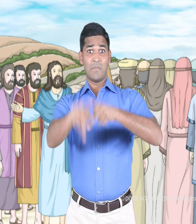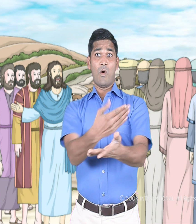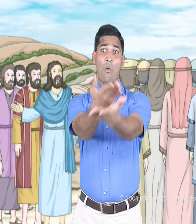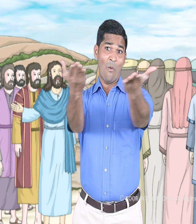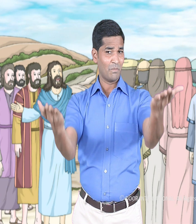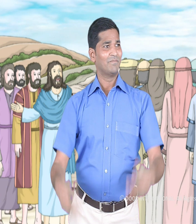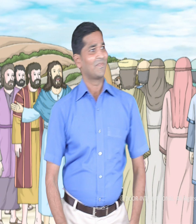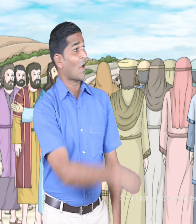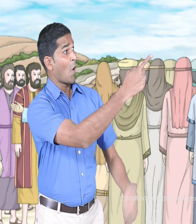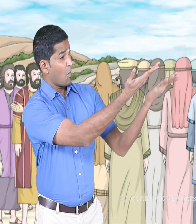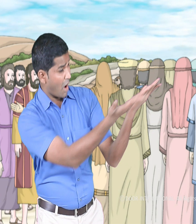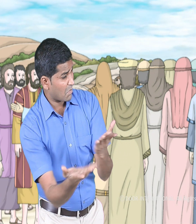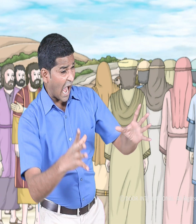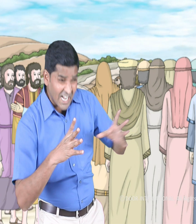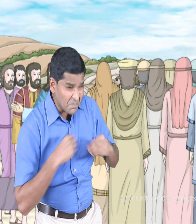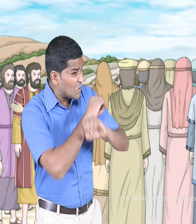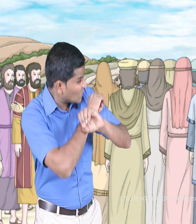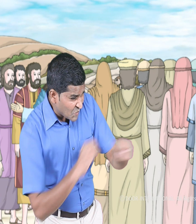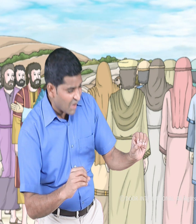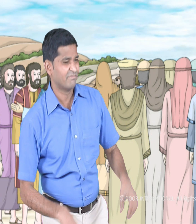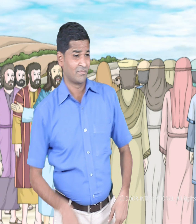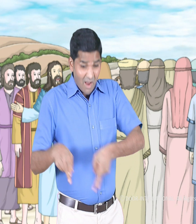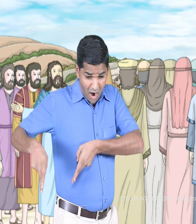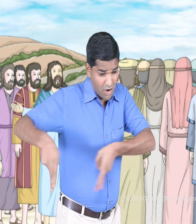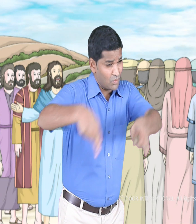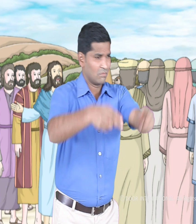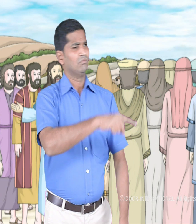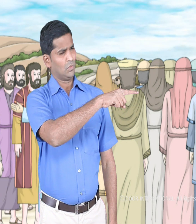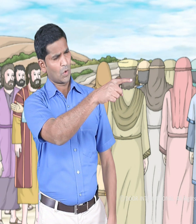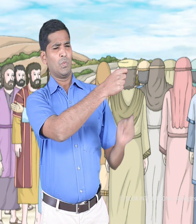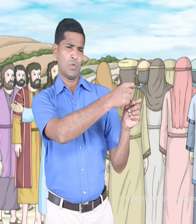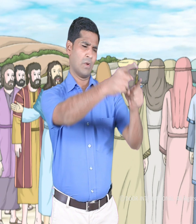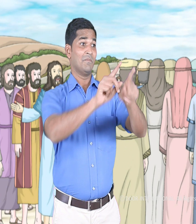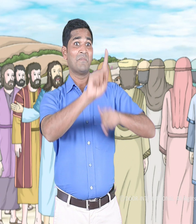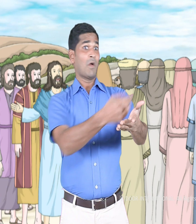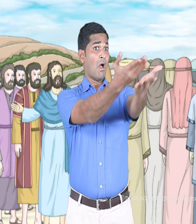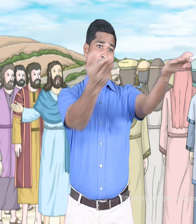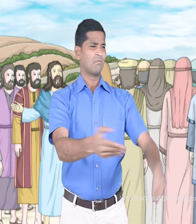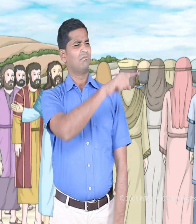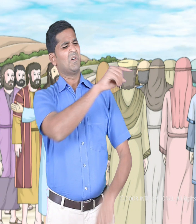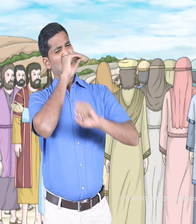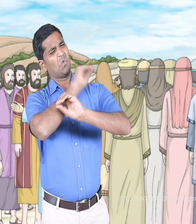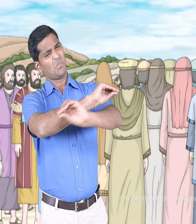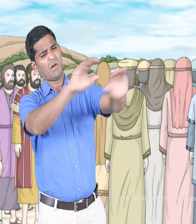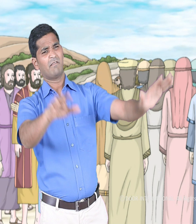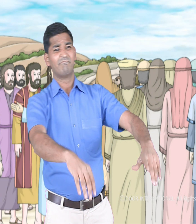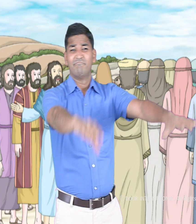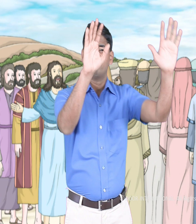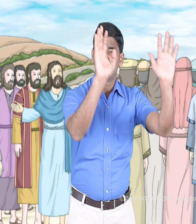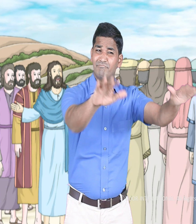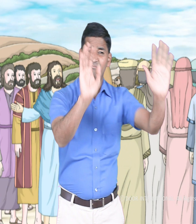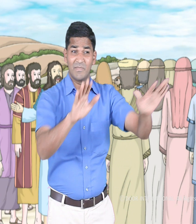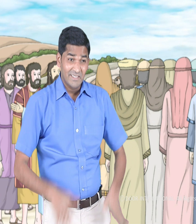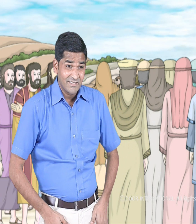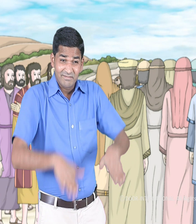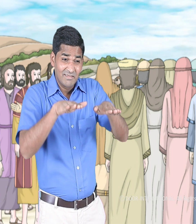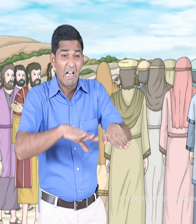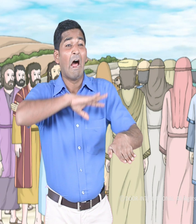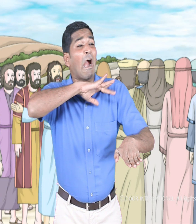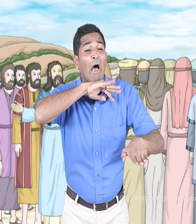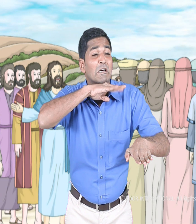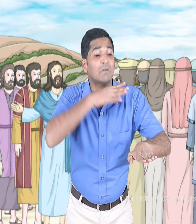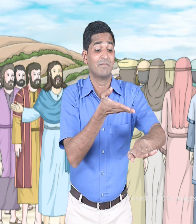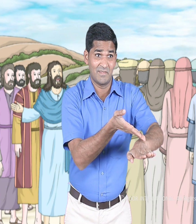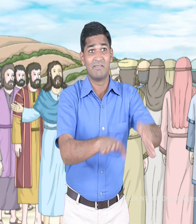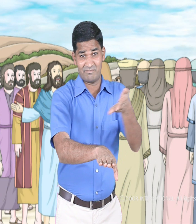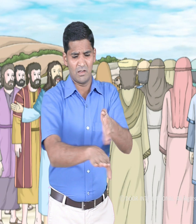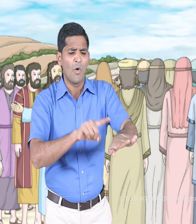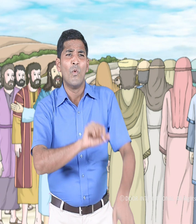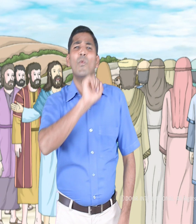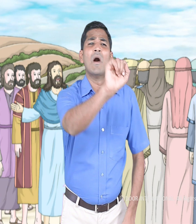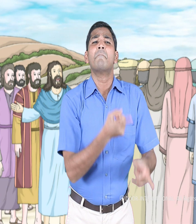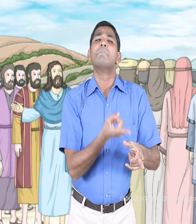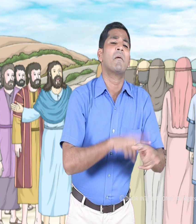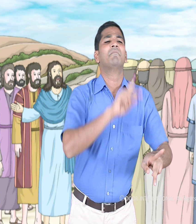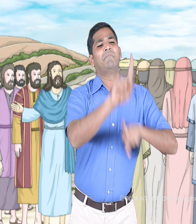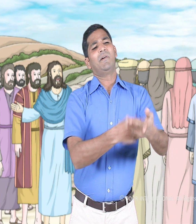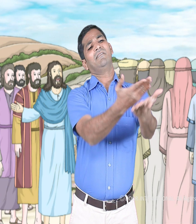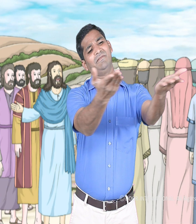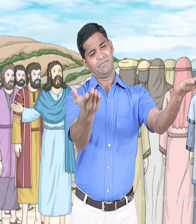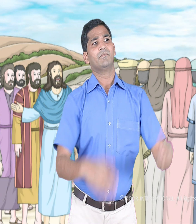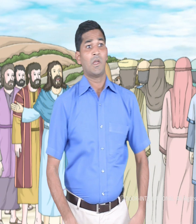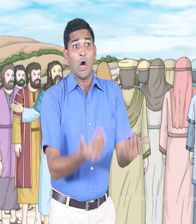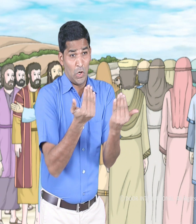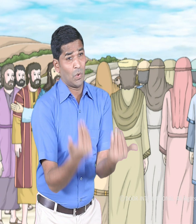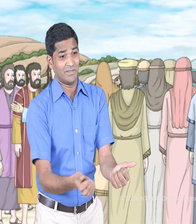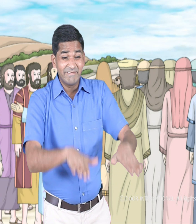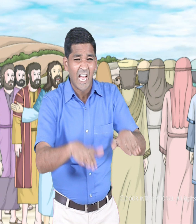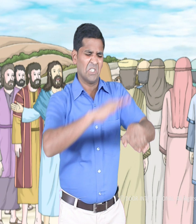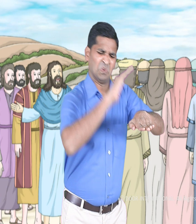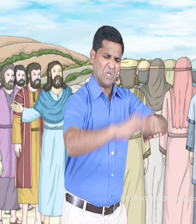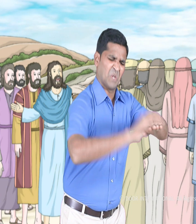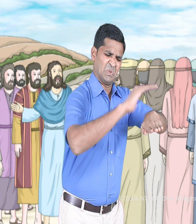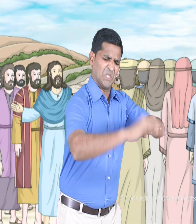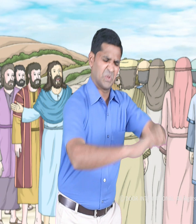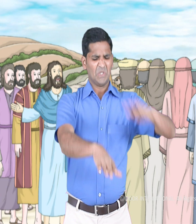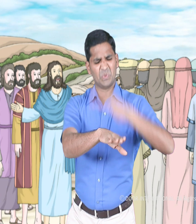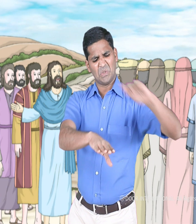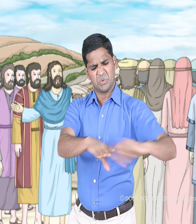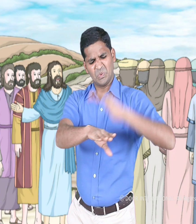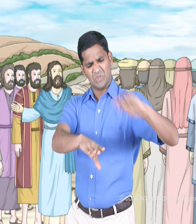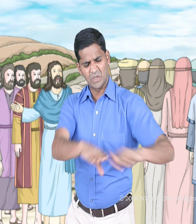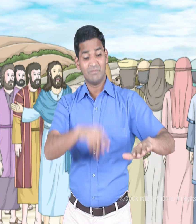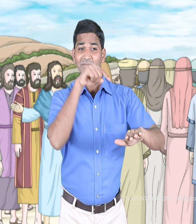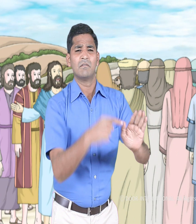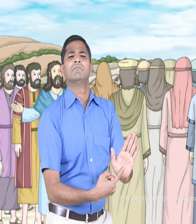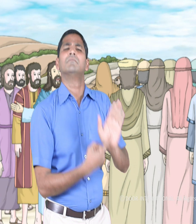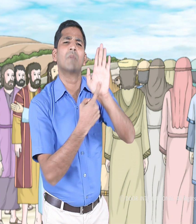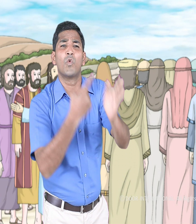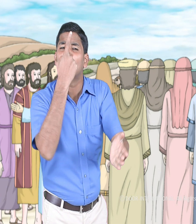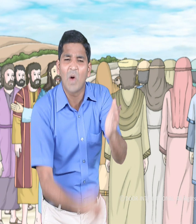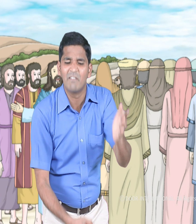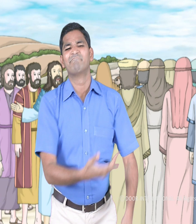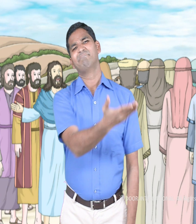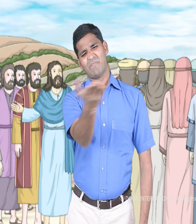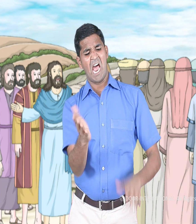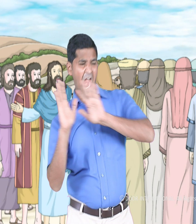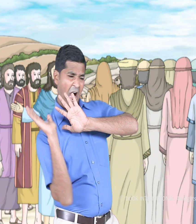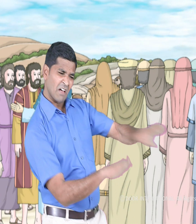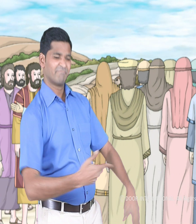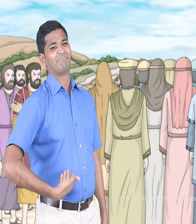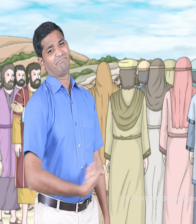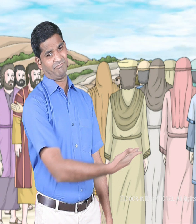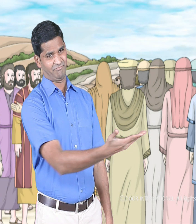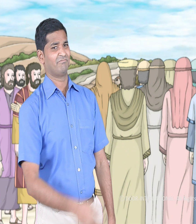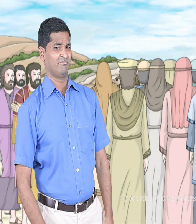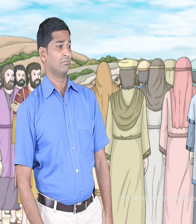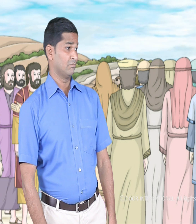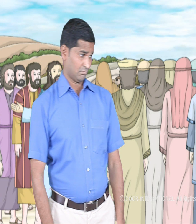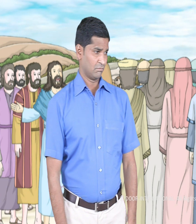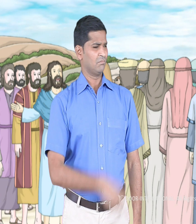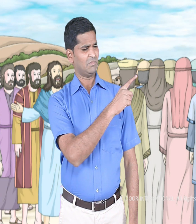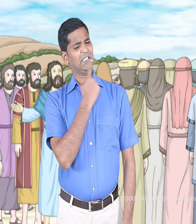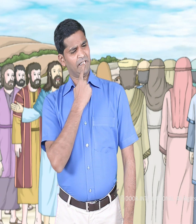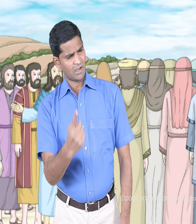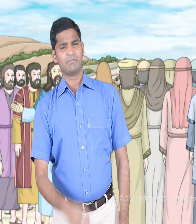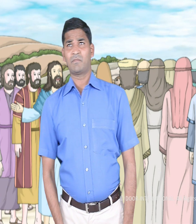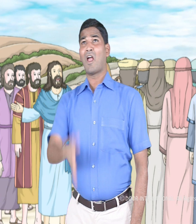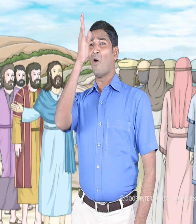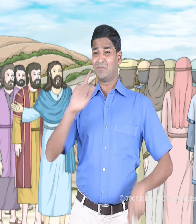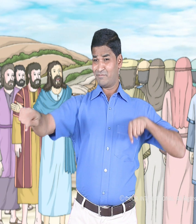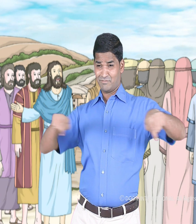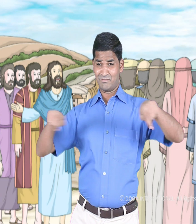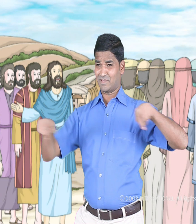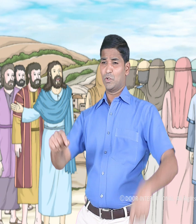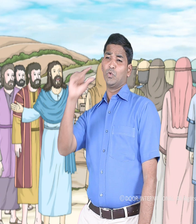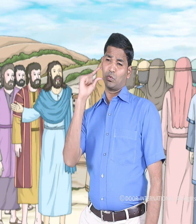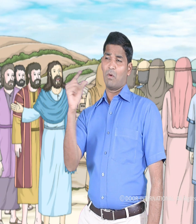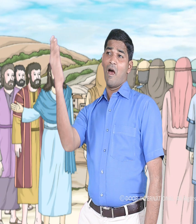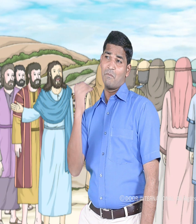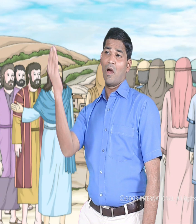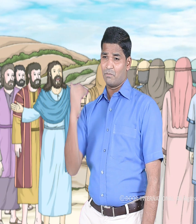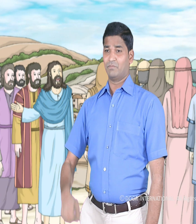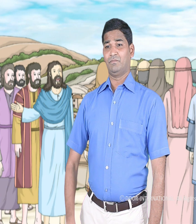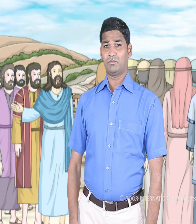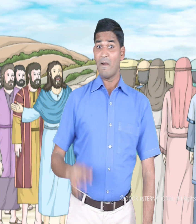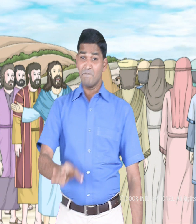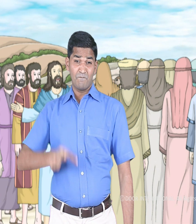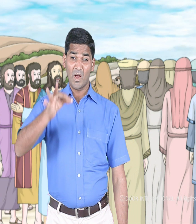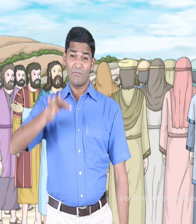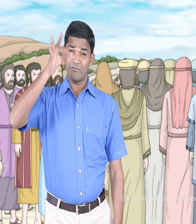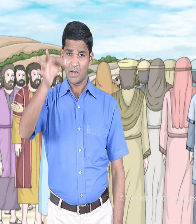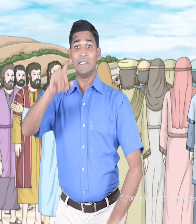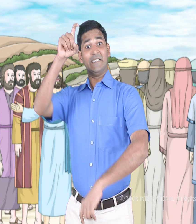But if you enter a town and they do not welcome you, go into the streets and declare, ‘Even the dust of your town that clings to our feet, we wipe off as a testimony against you.